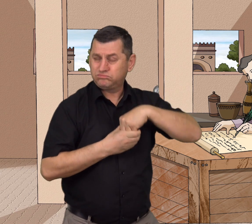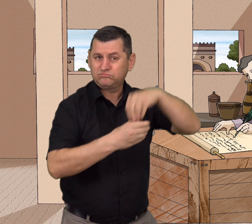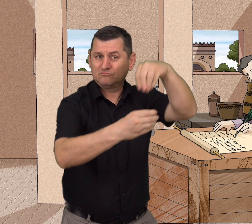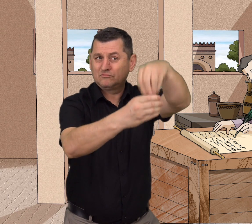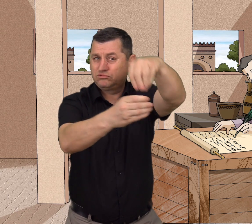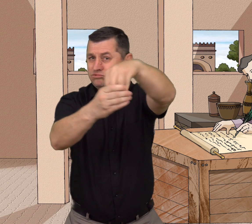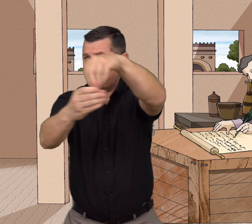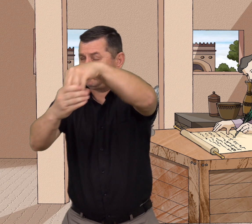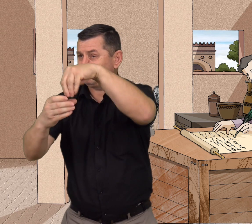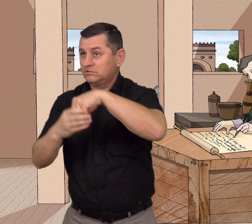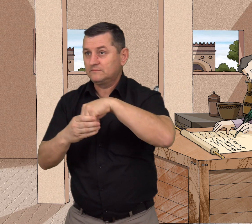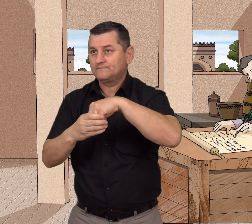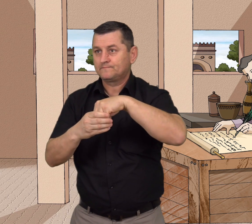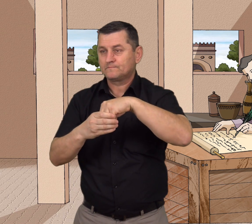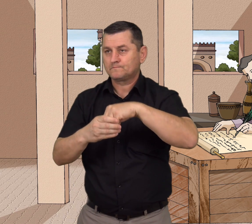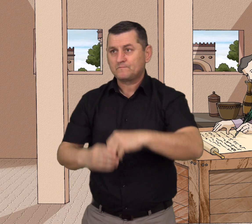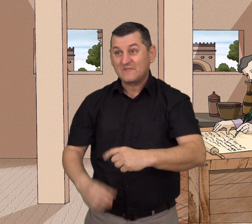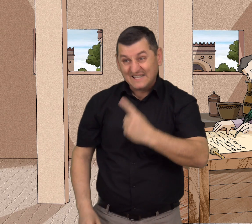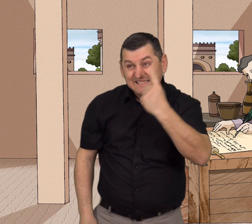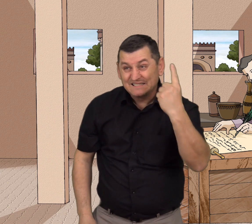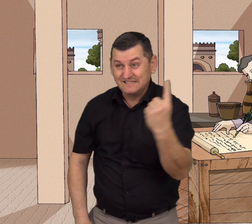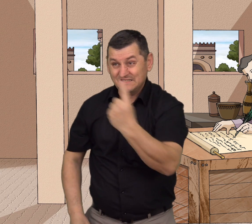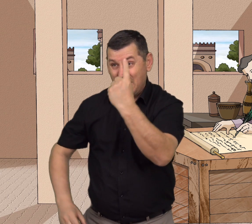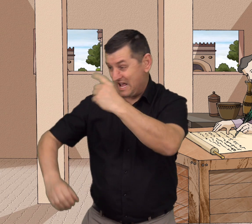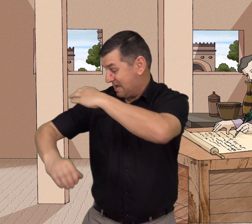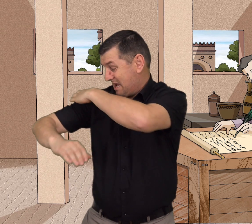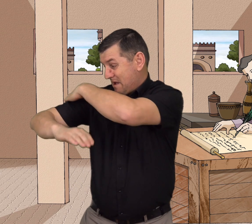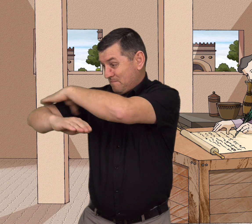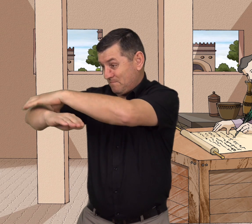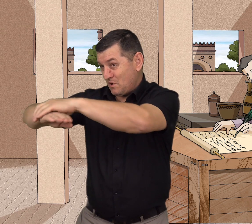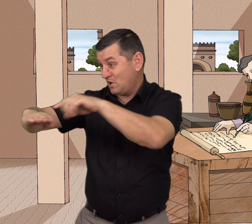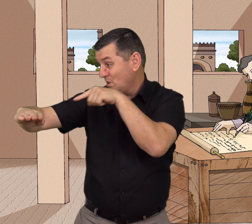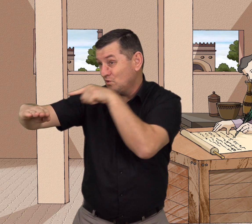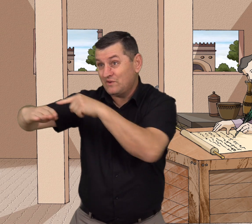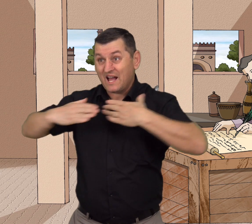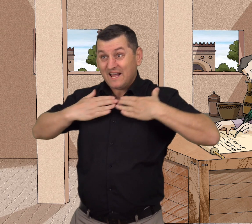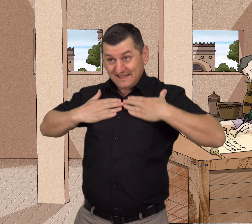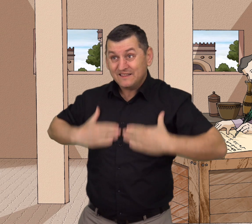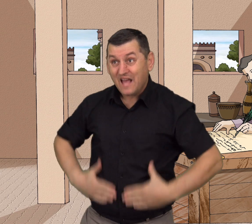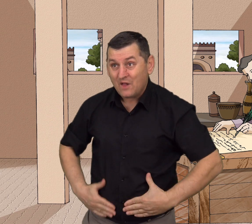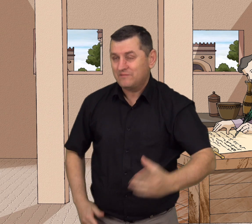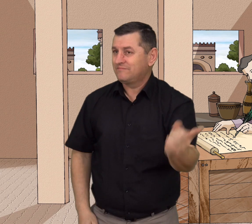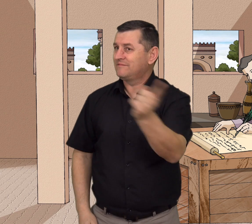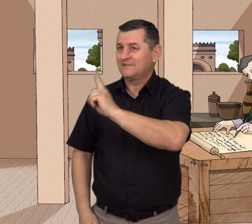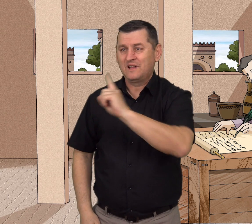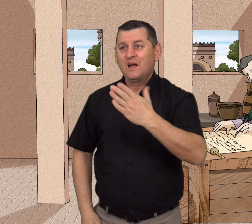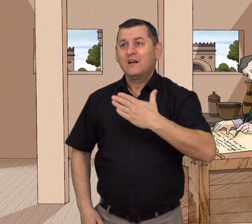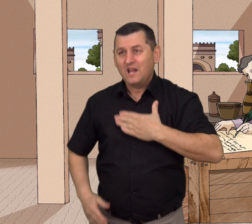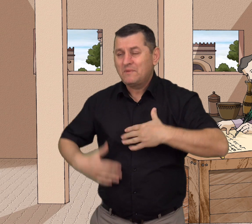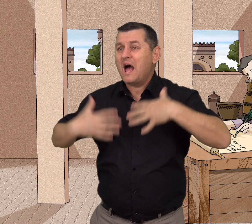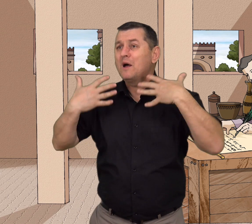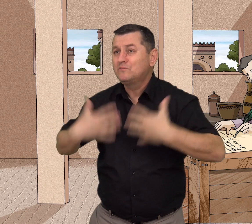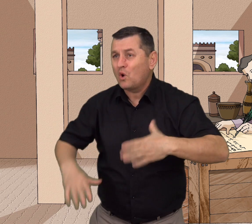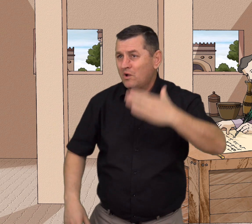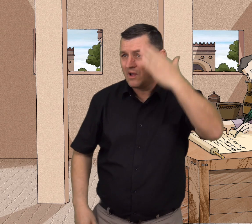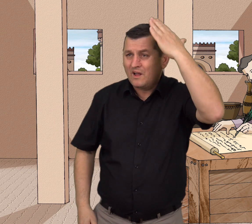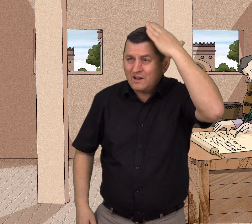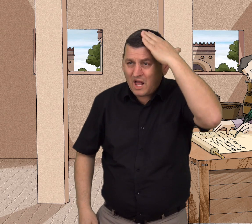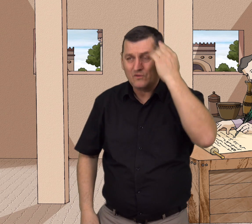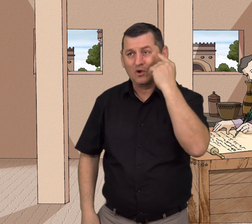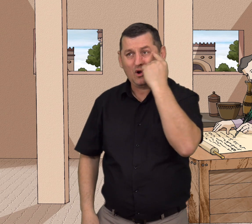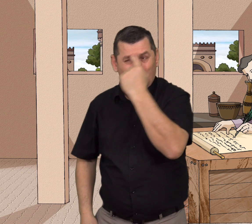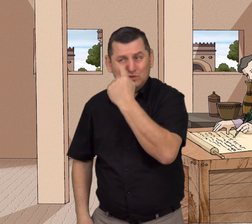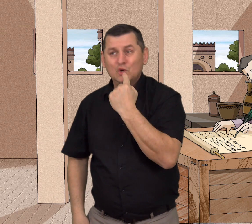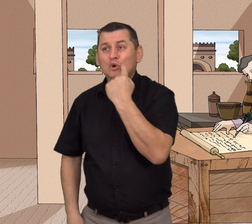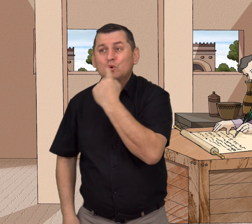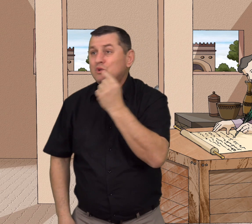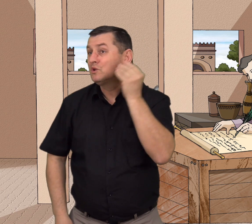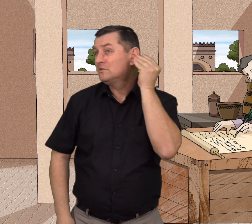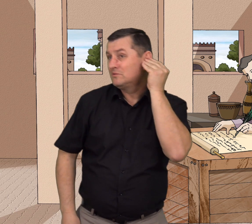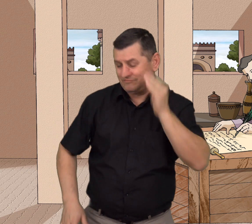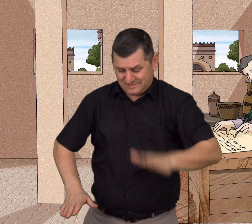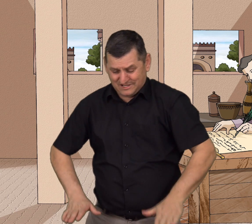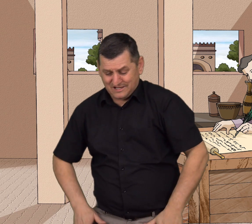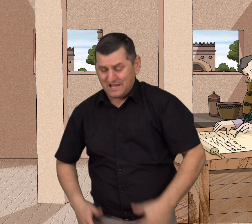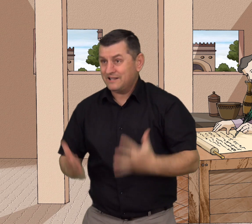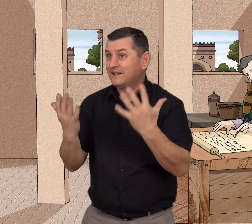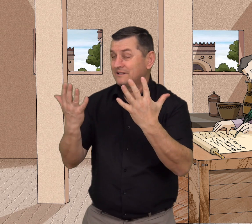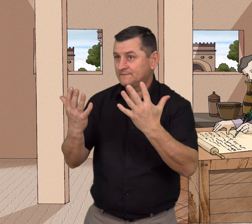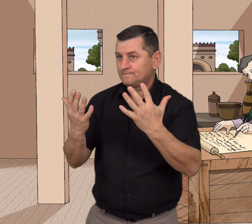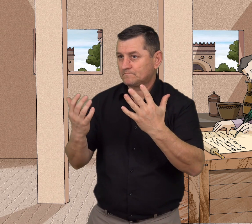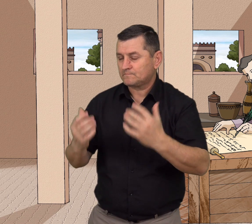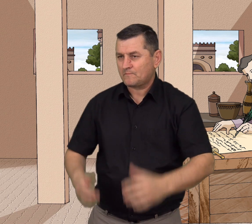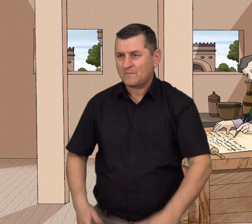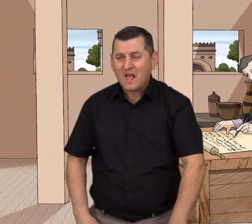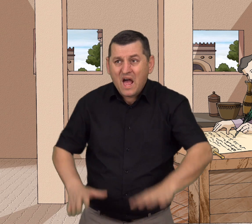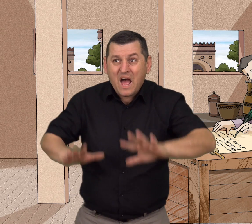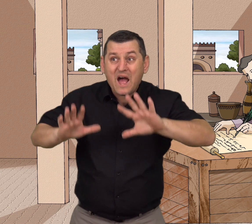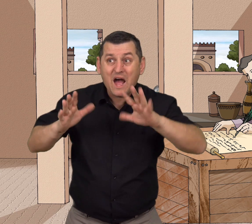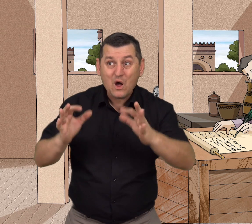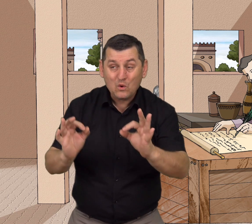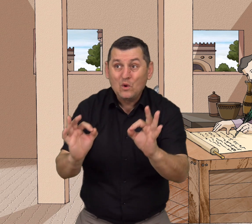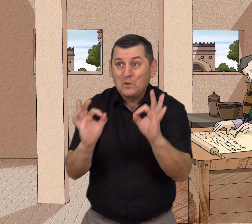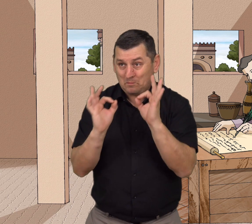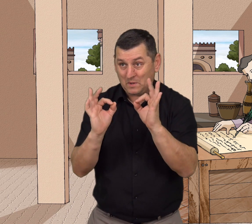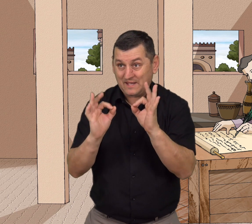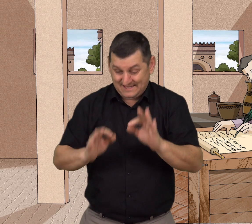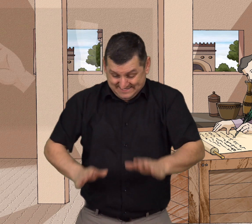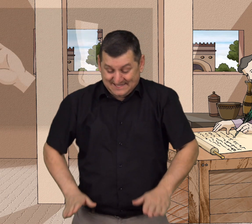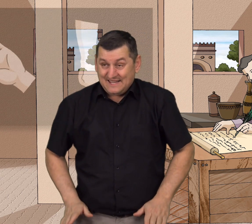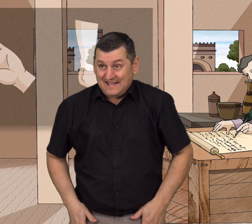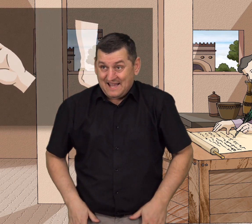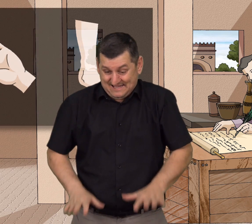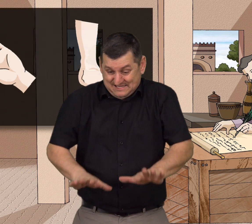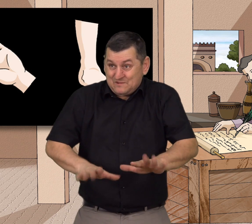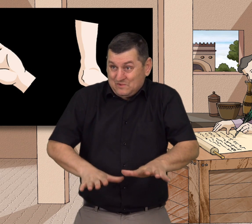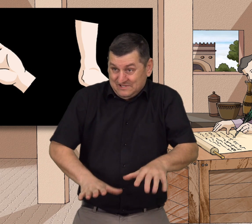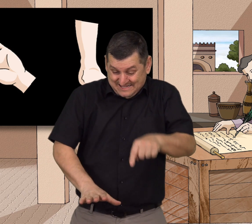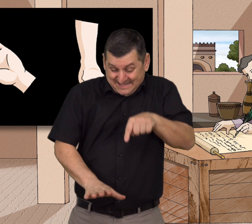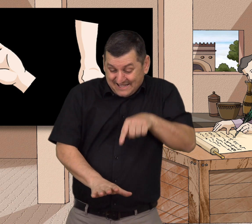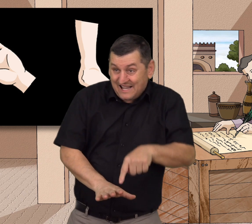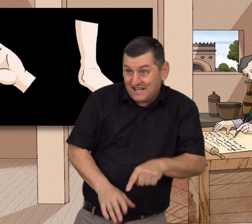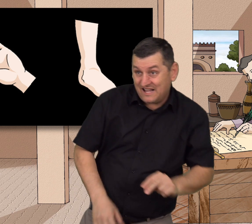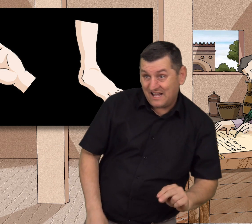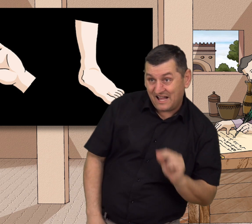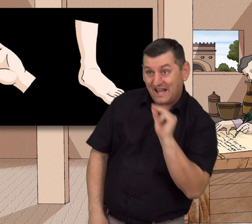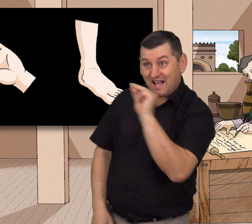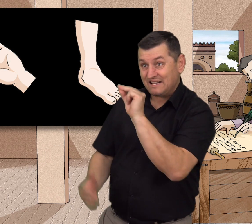For the body does not consist of one part, but of many.